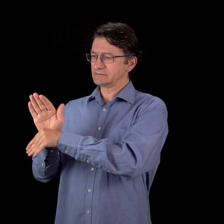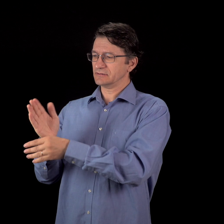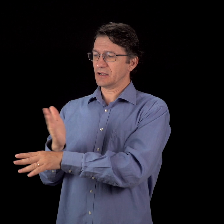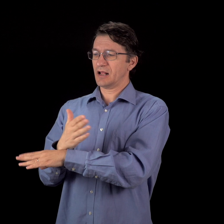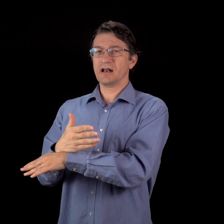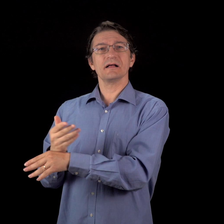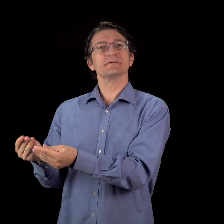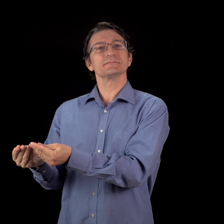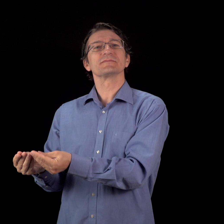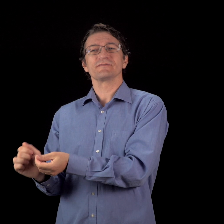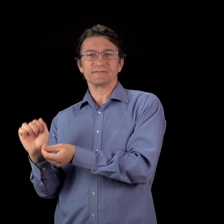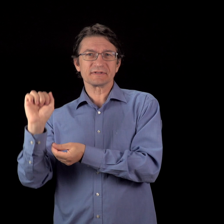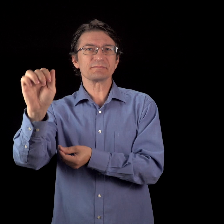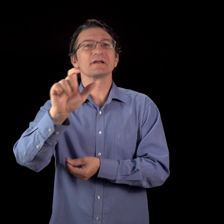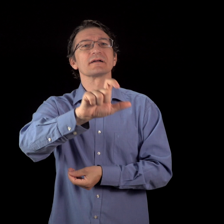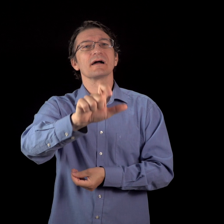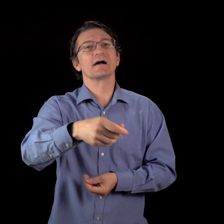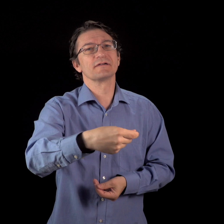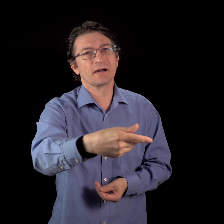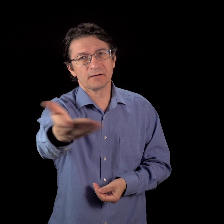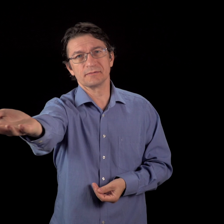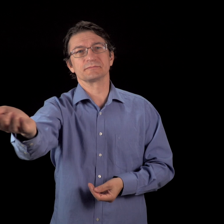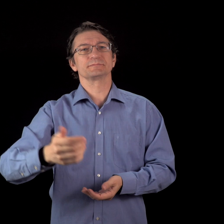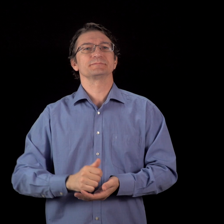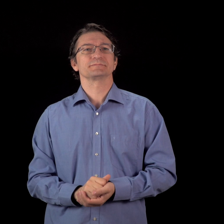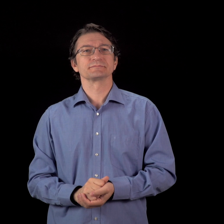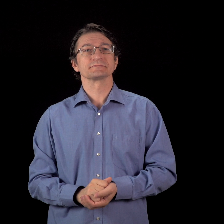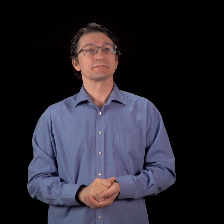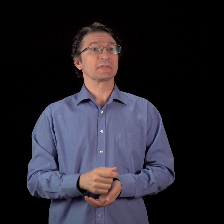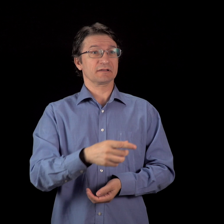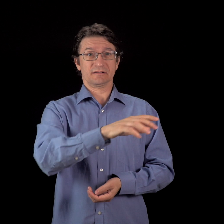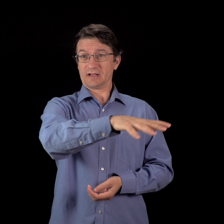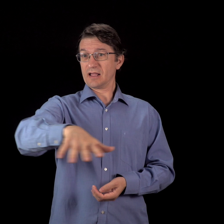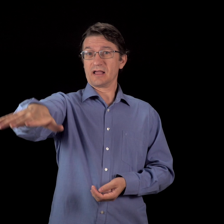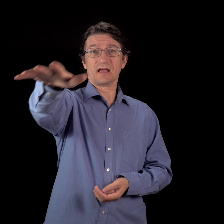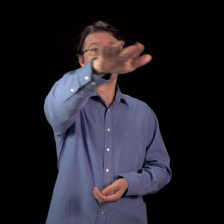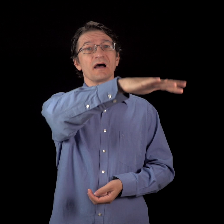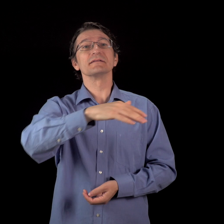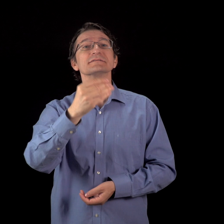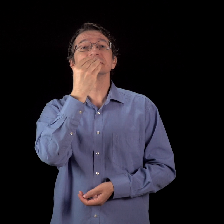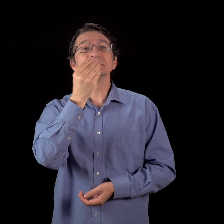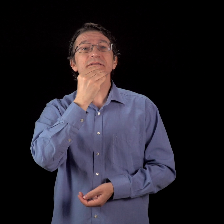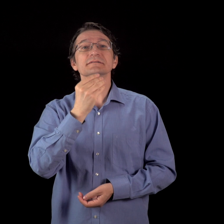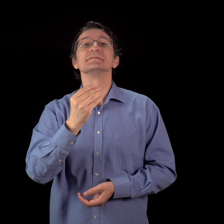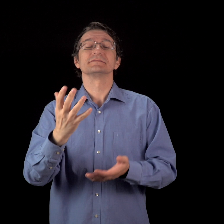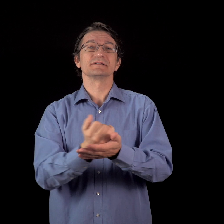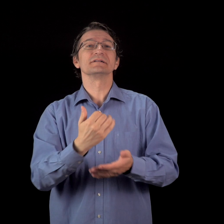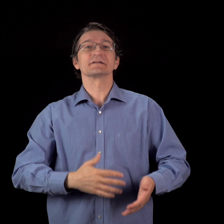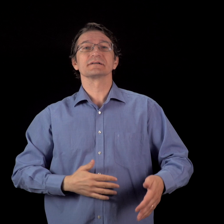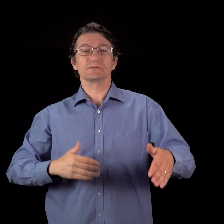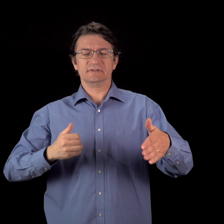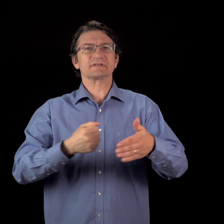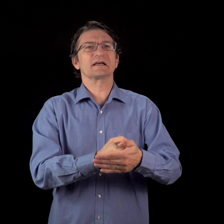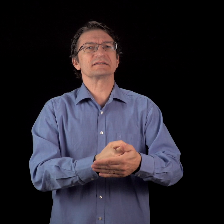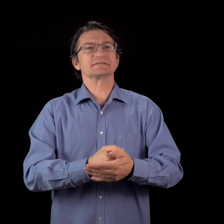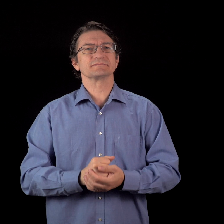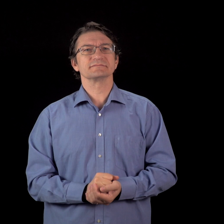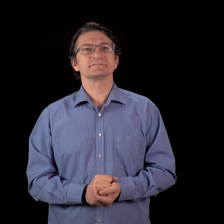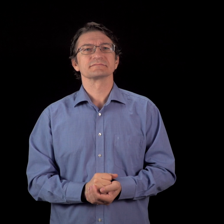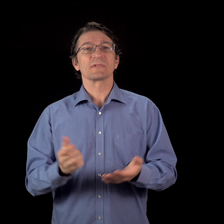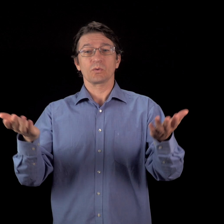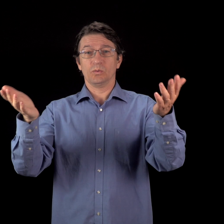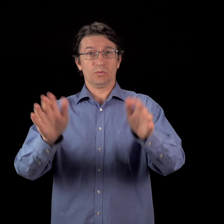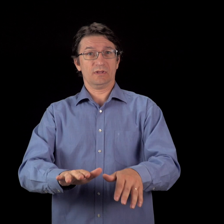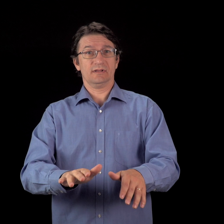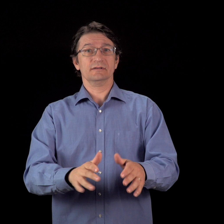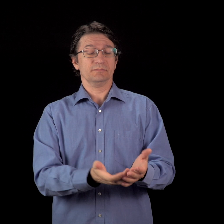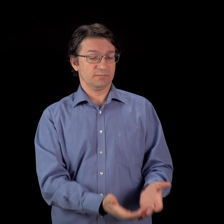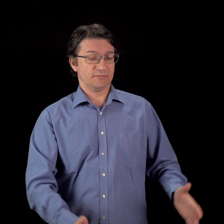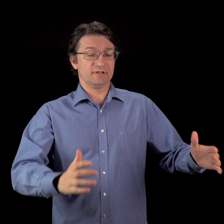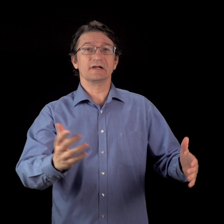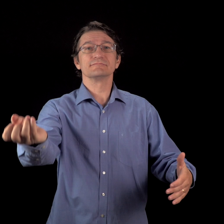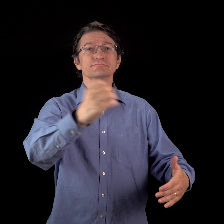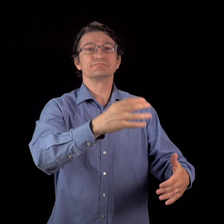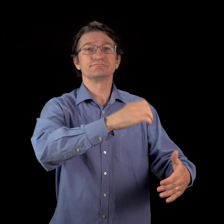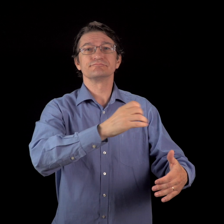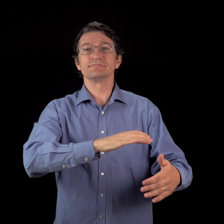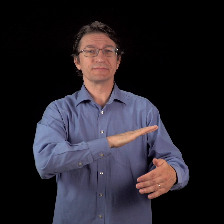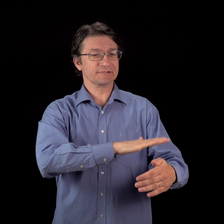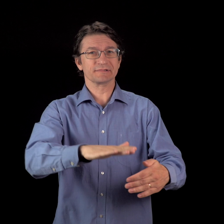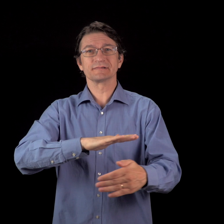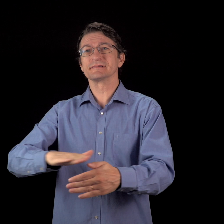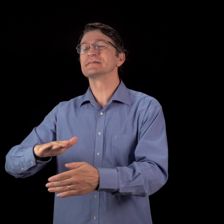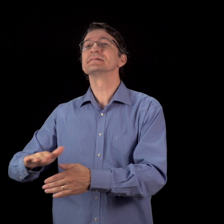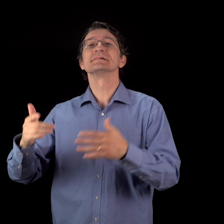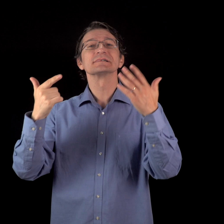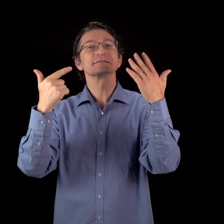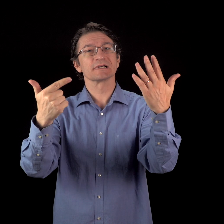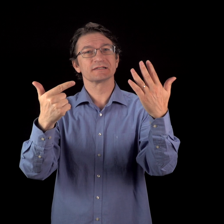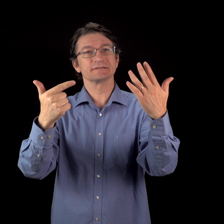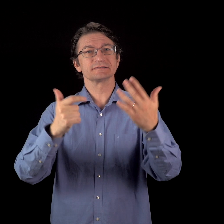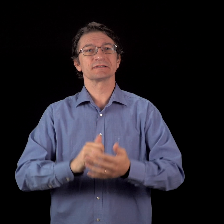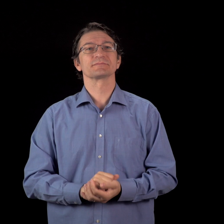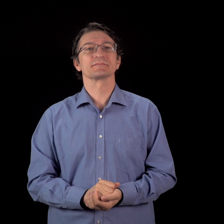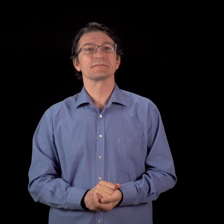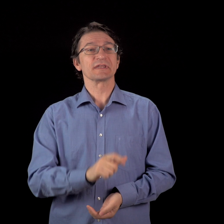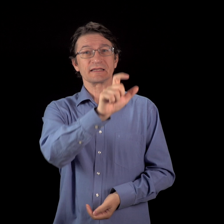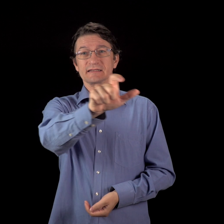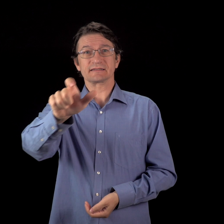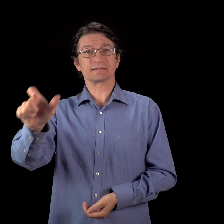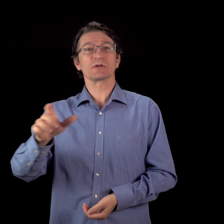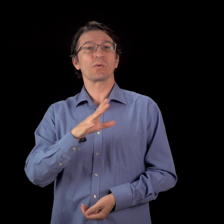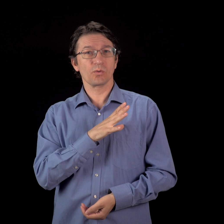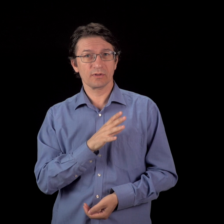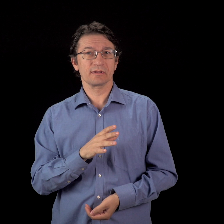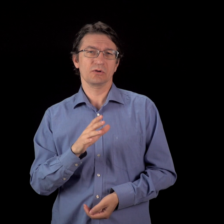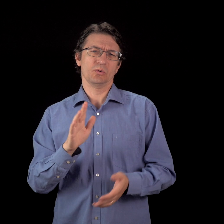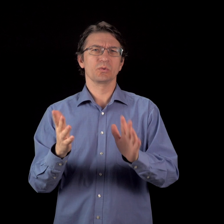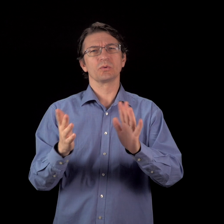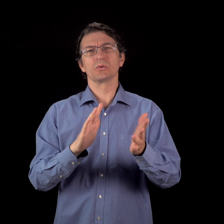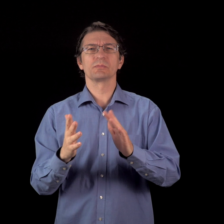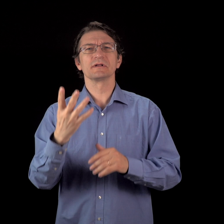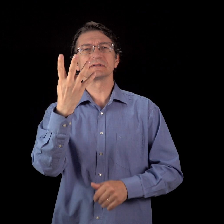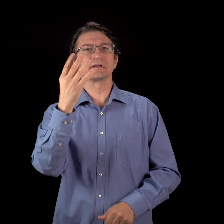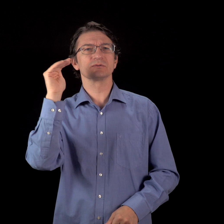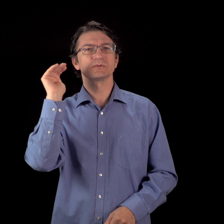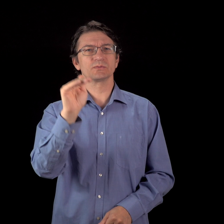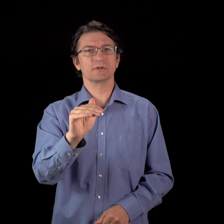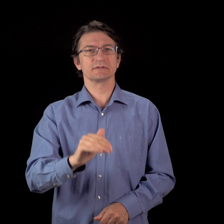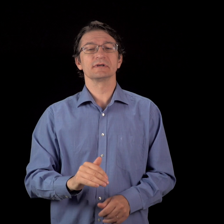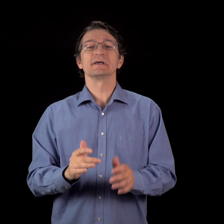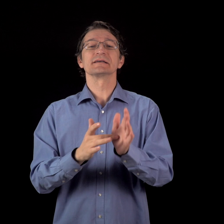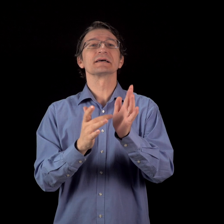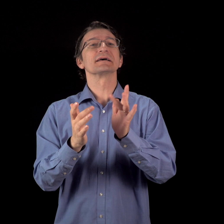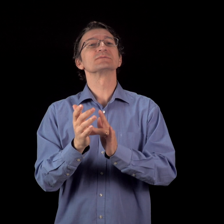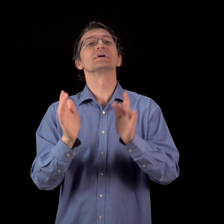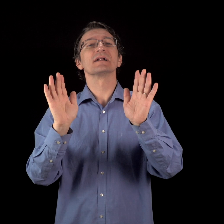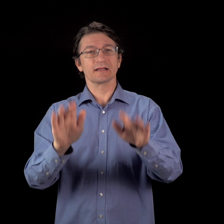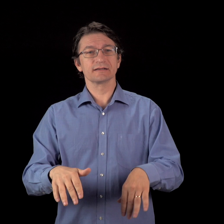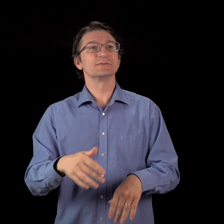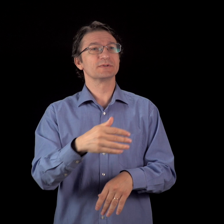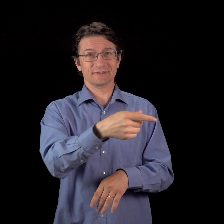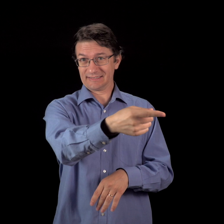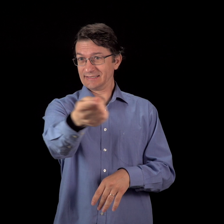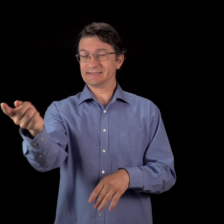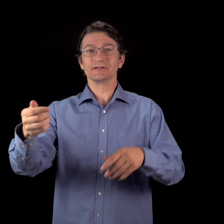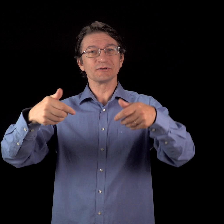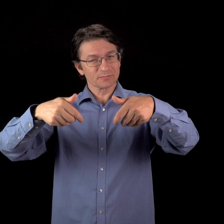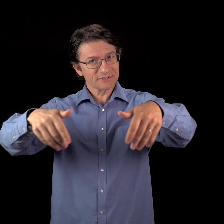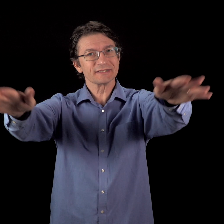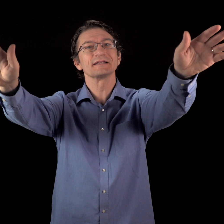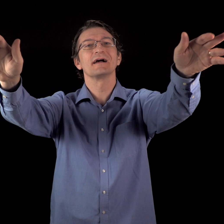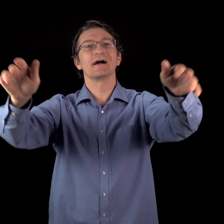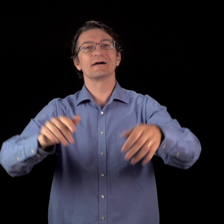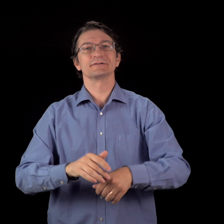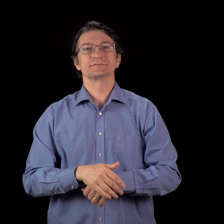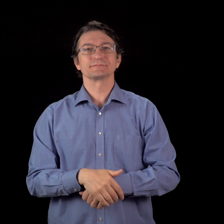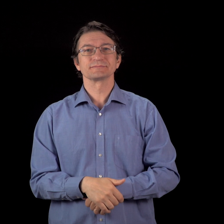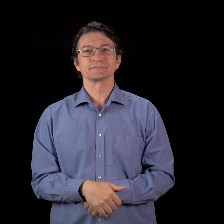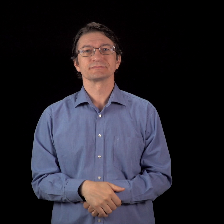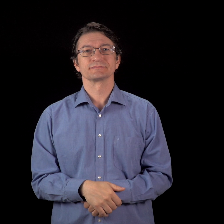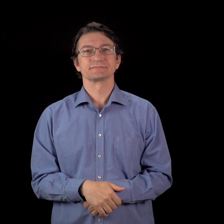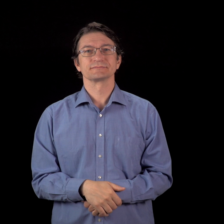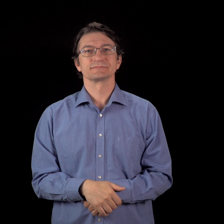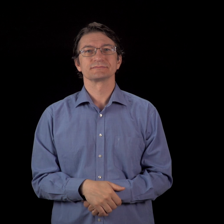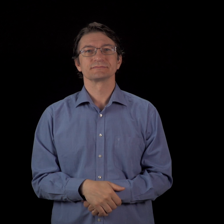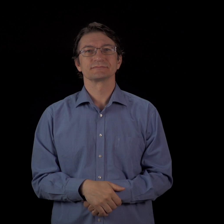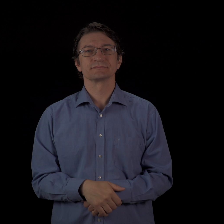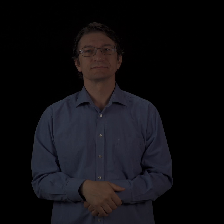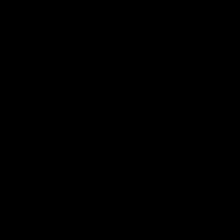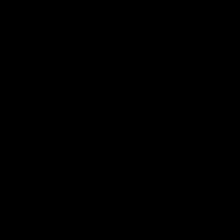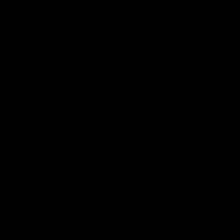The people ate and were satisfied, and the disciples picked up seven basketfuls of broken pieces that were left over. And about four thousand men were present.